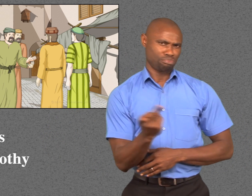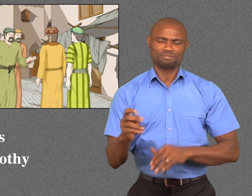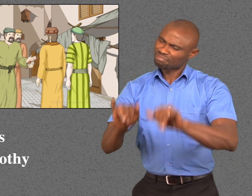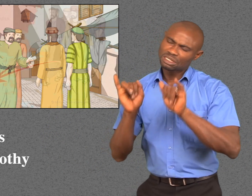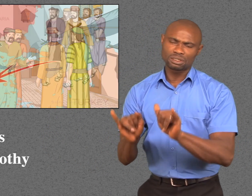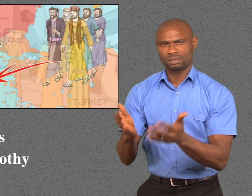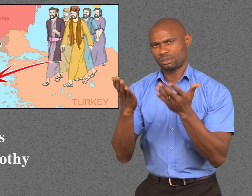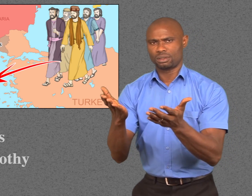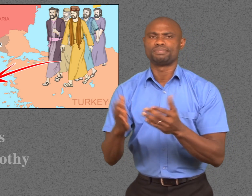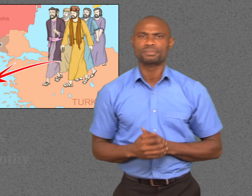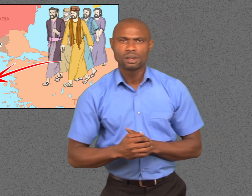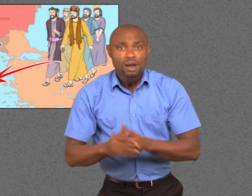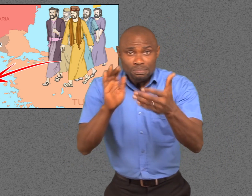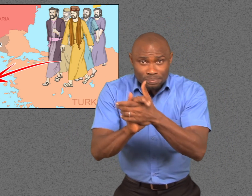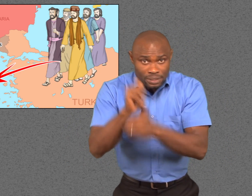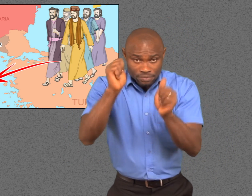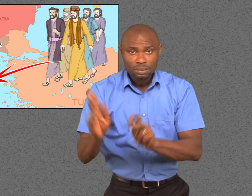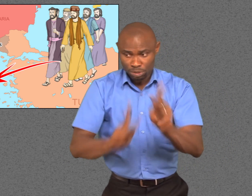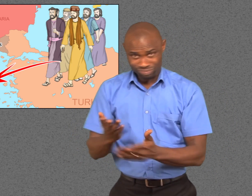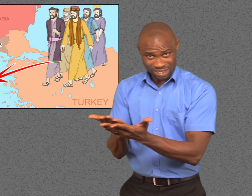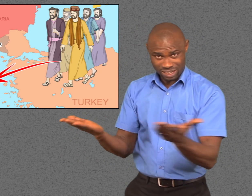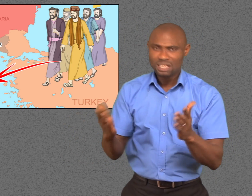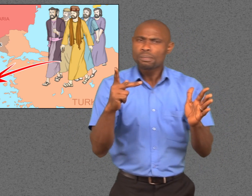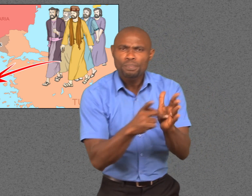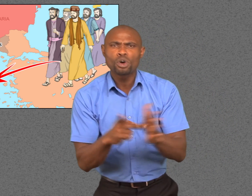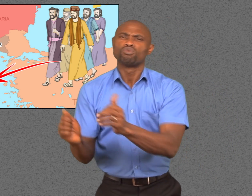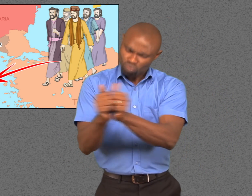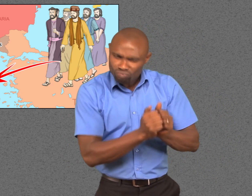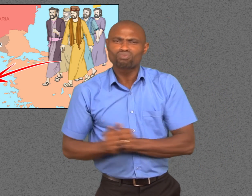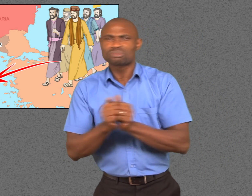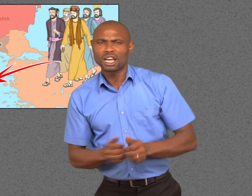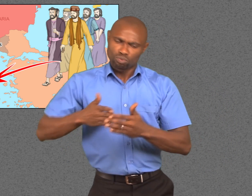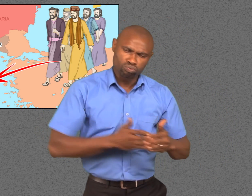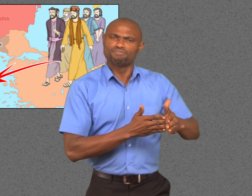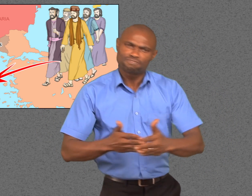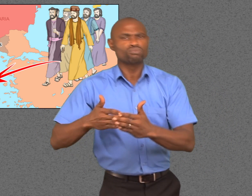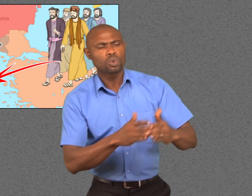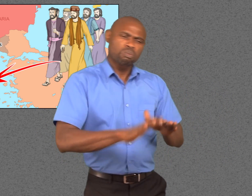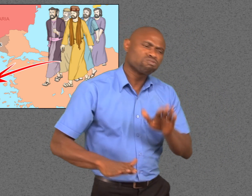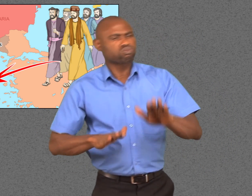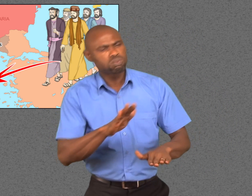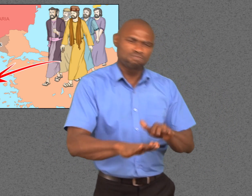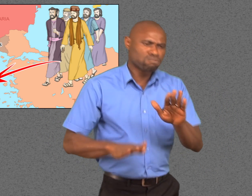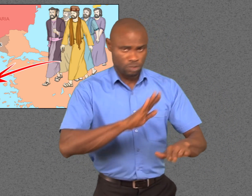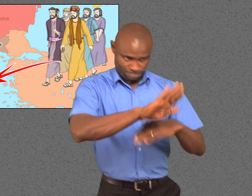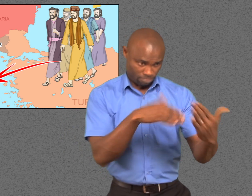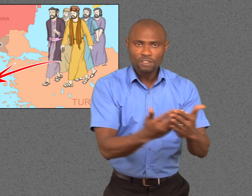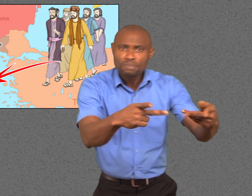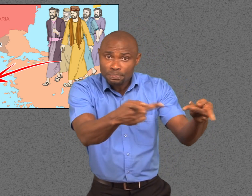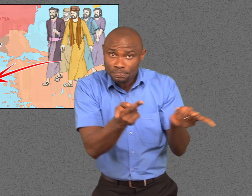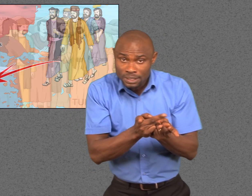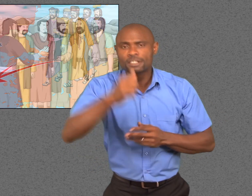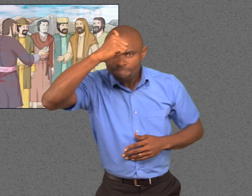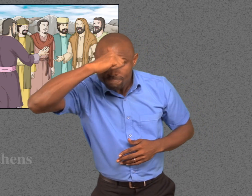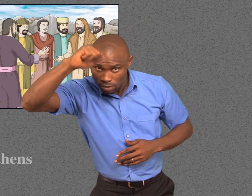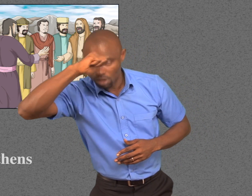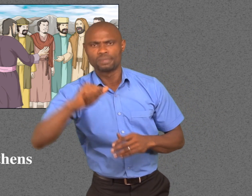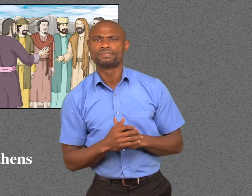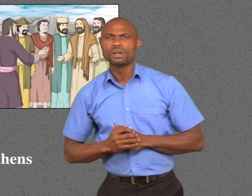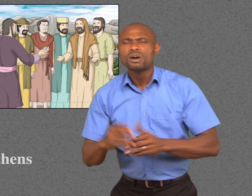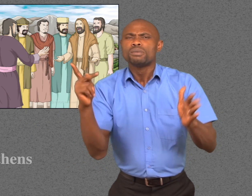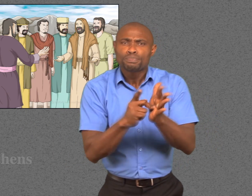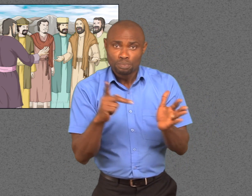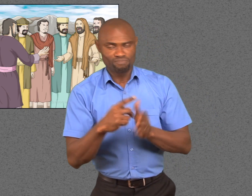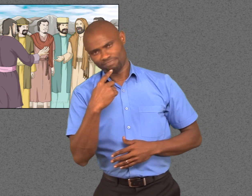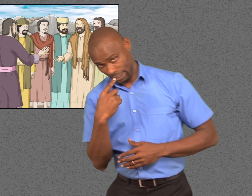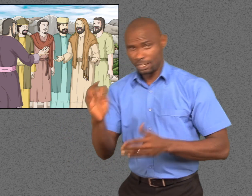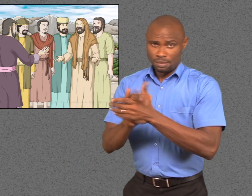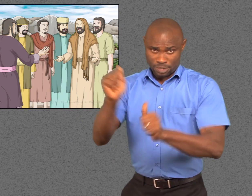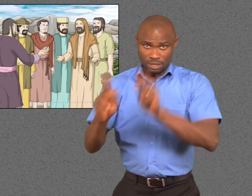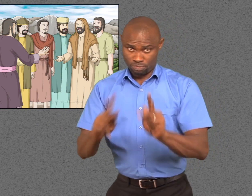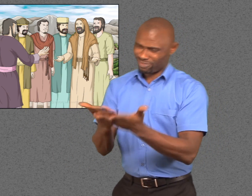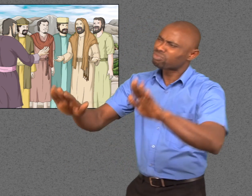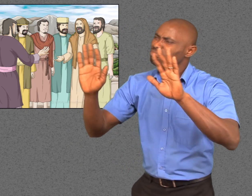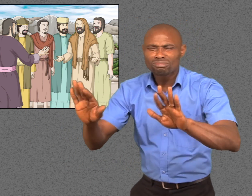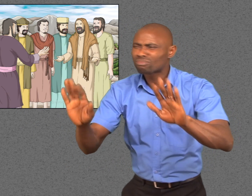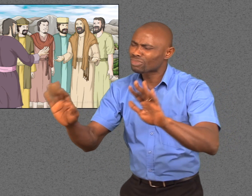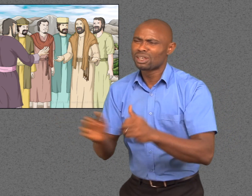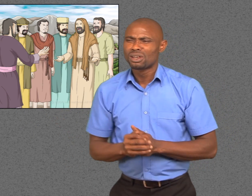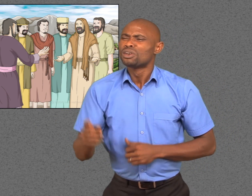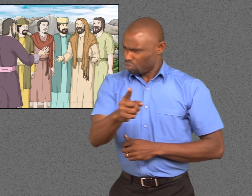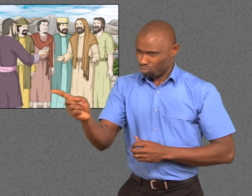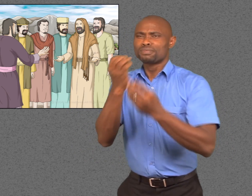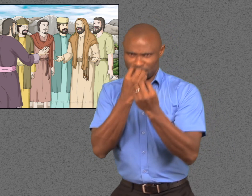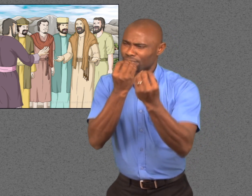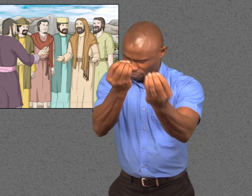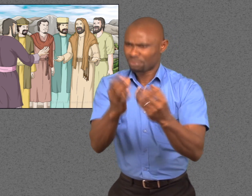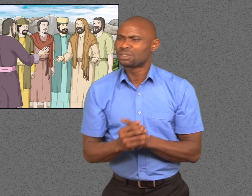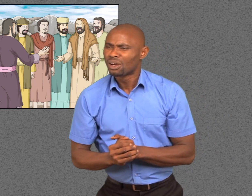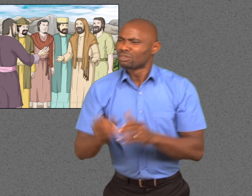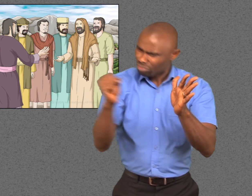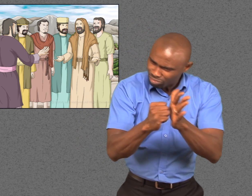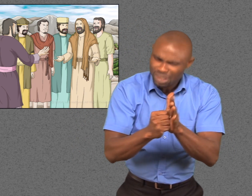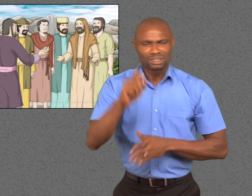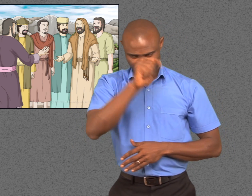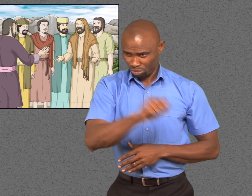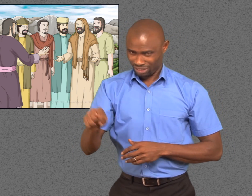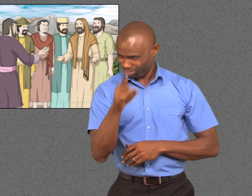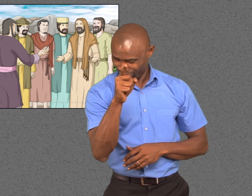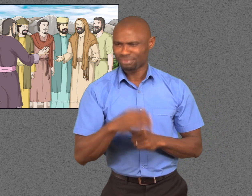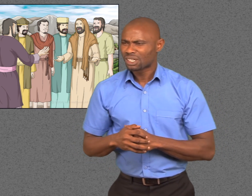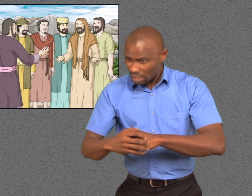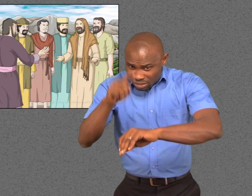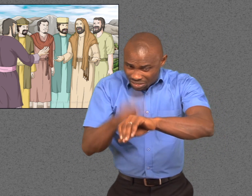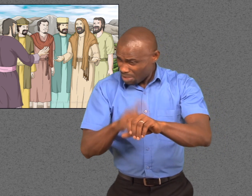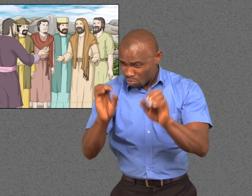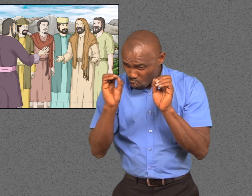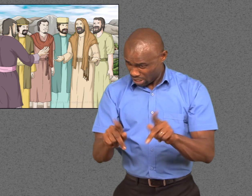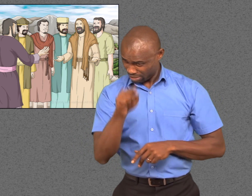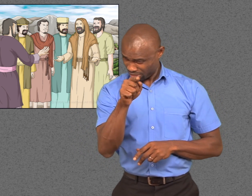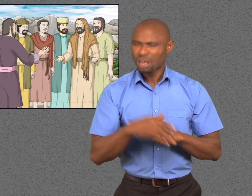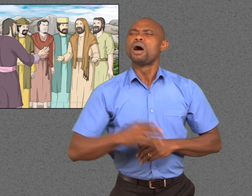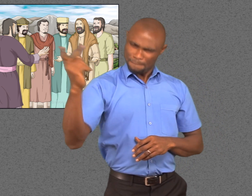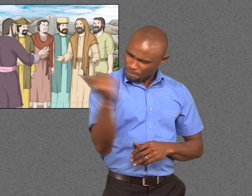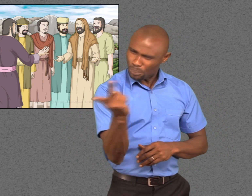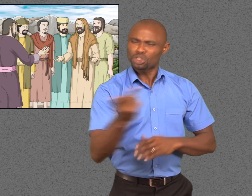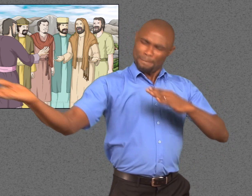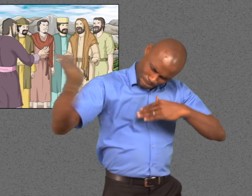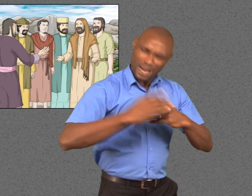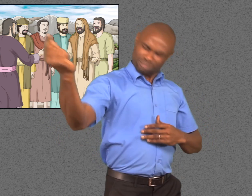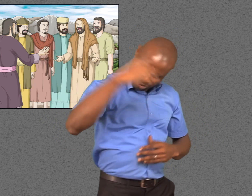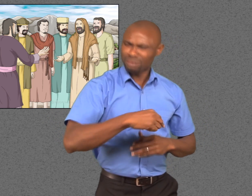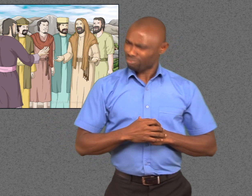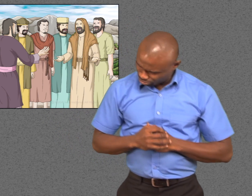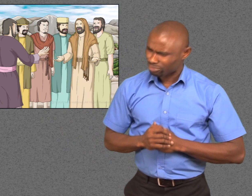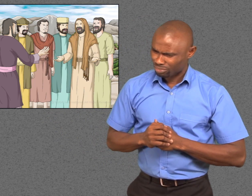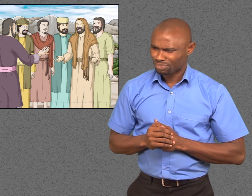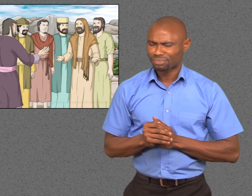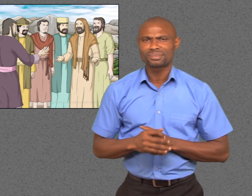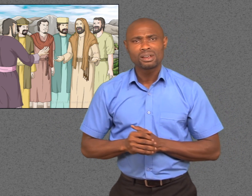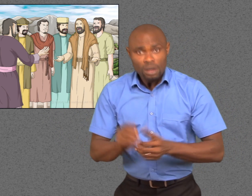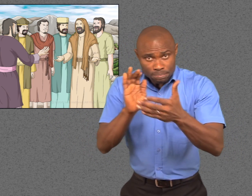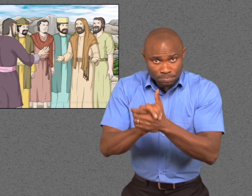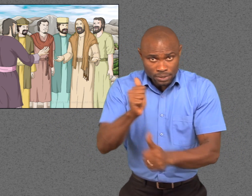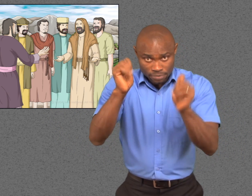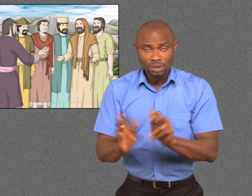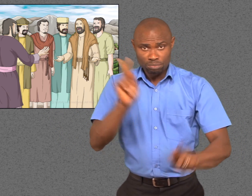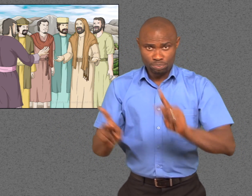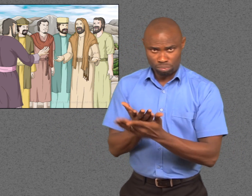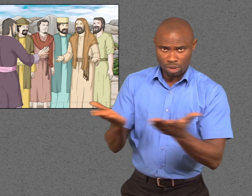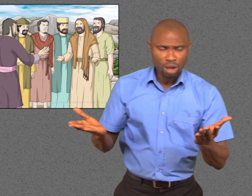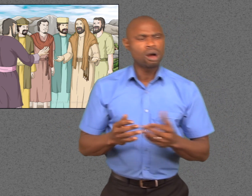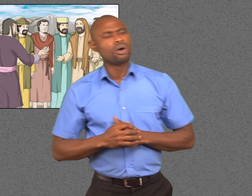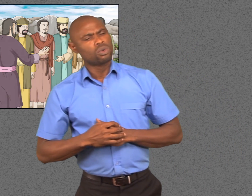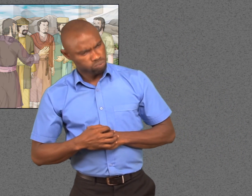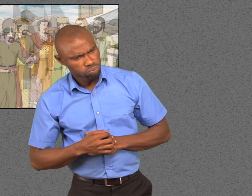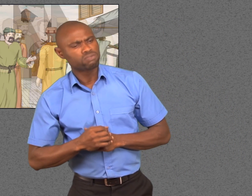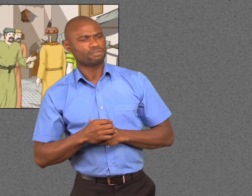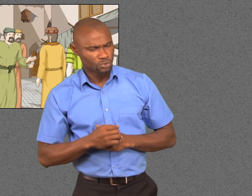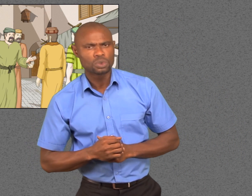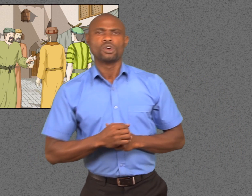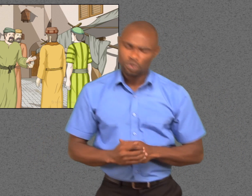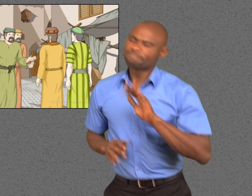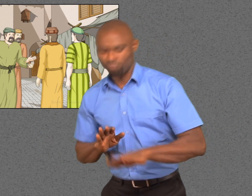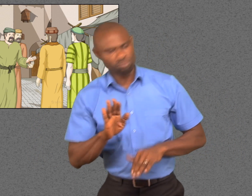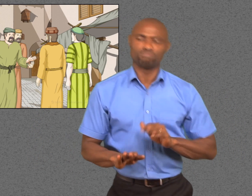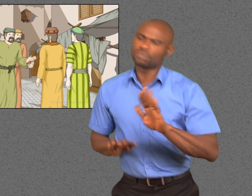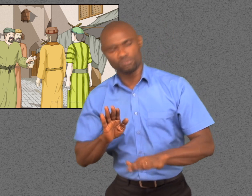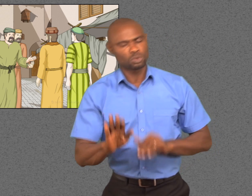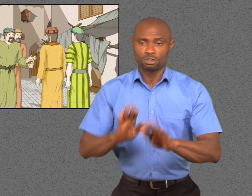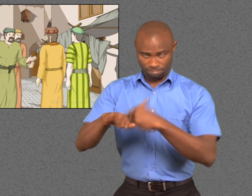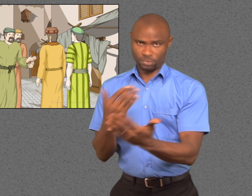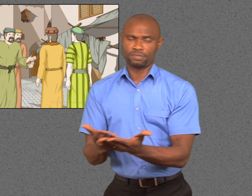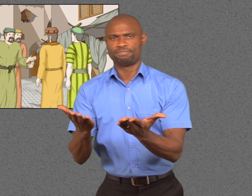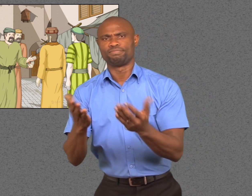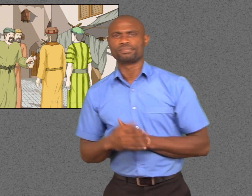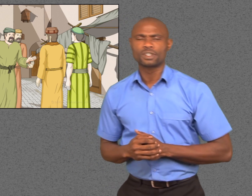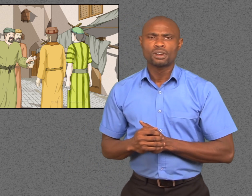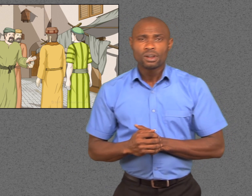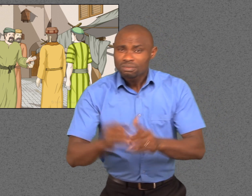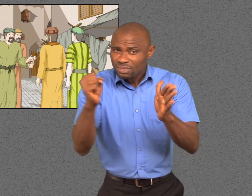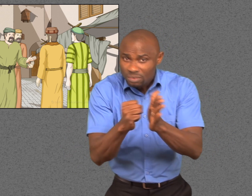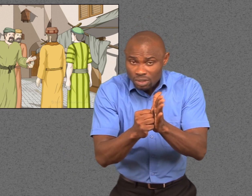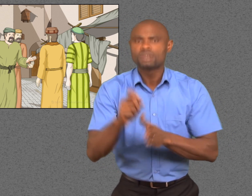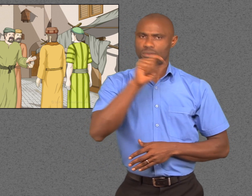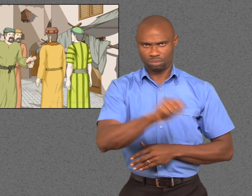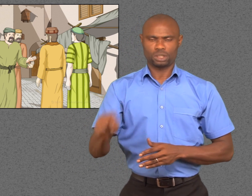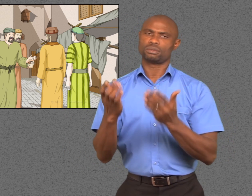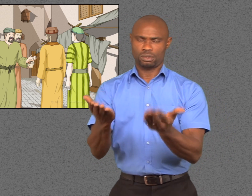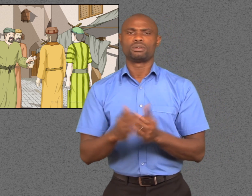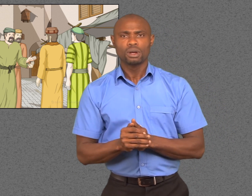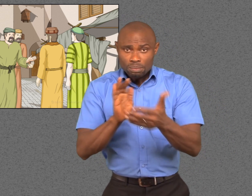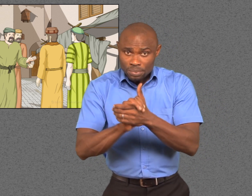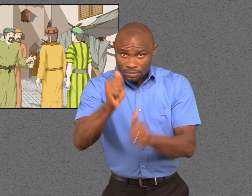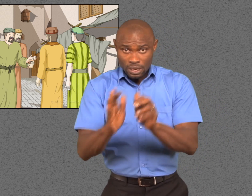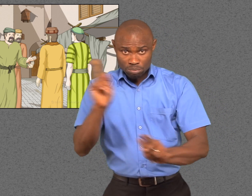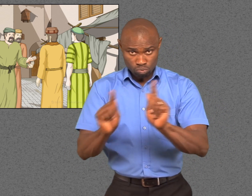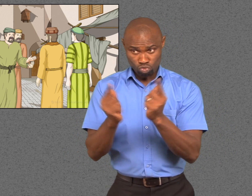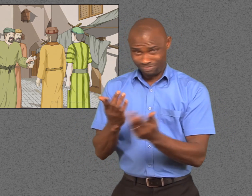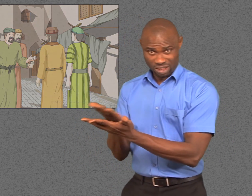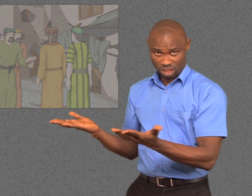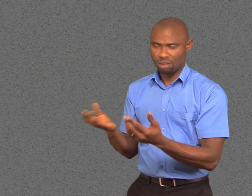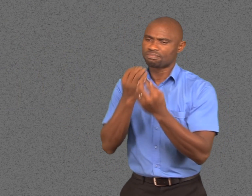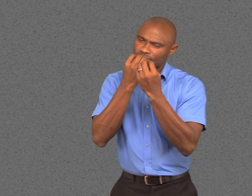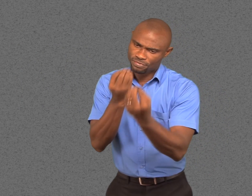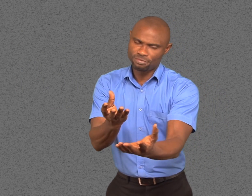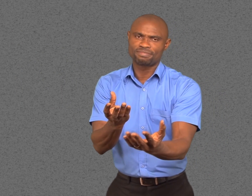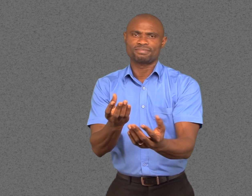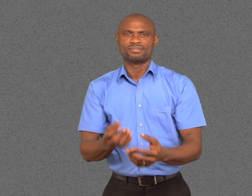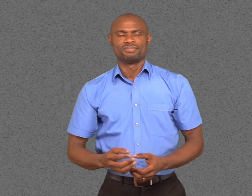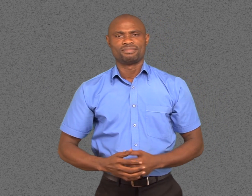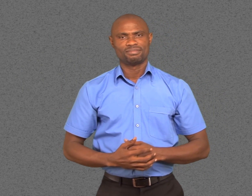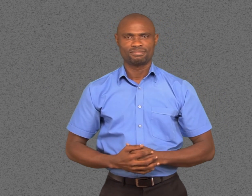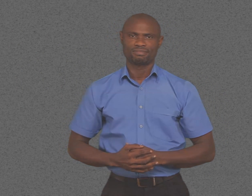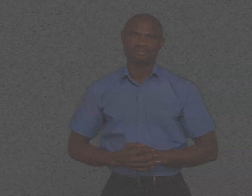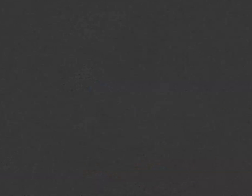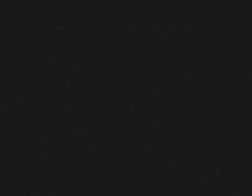Those who escorted Paul brought him to Athens and then returned with instructions for Silas and Timothy to join him as soon as possible.